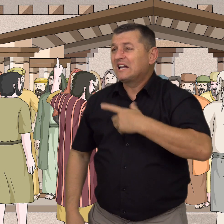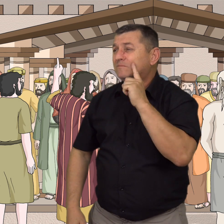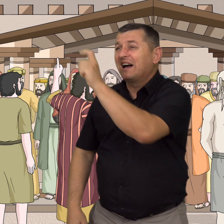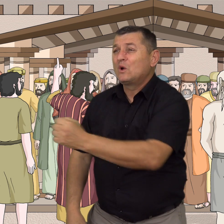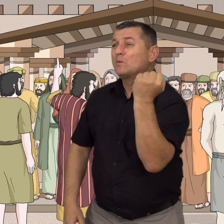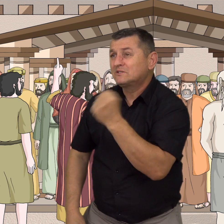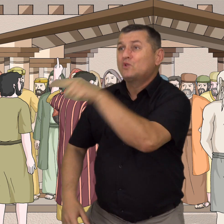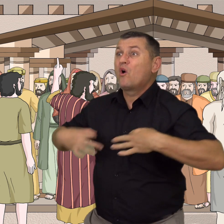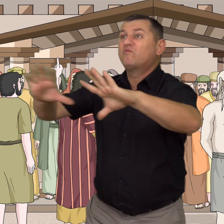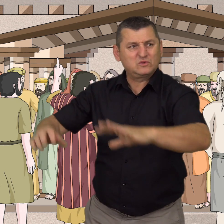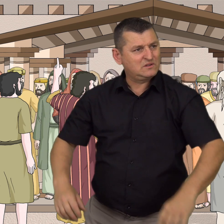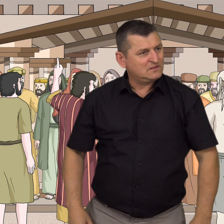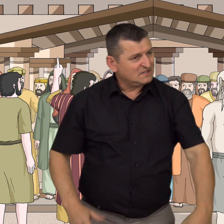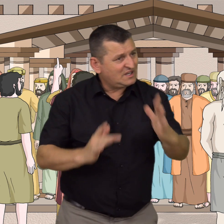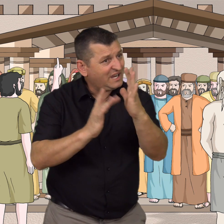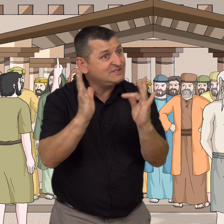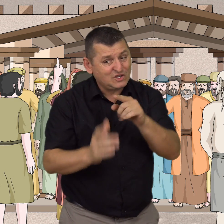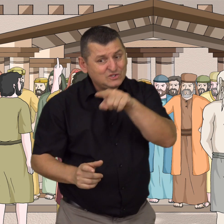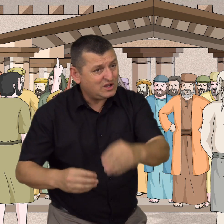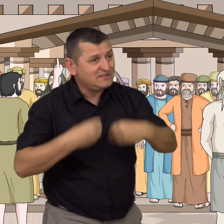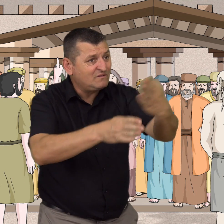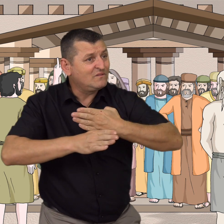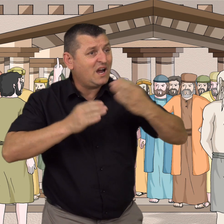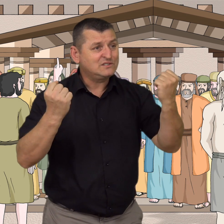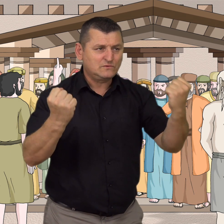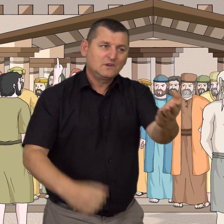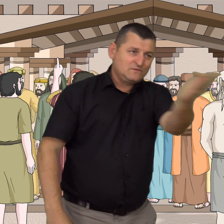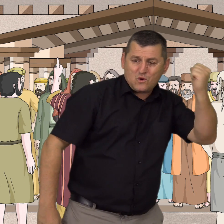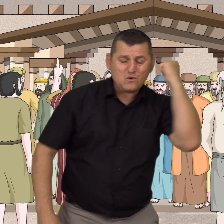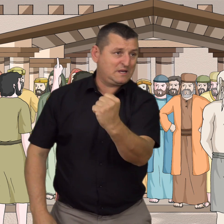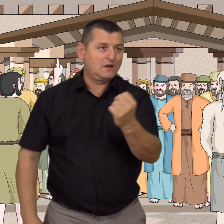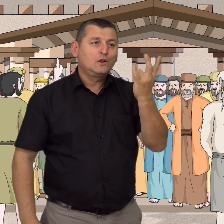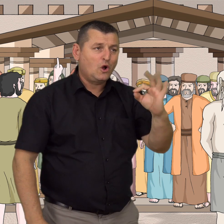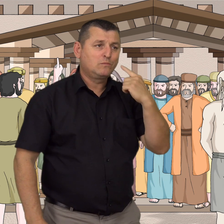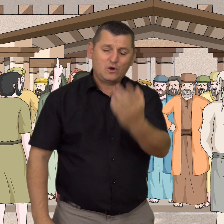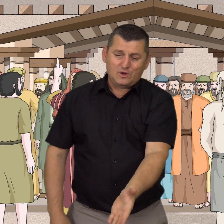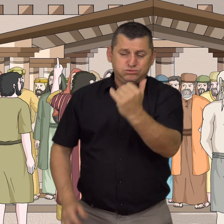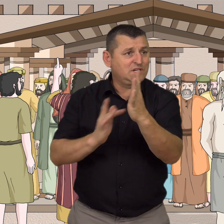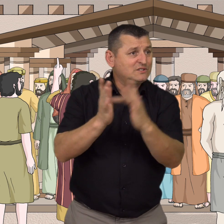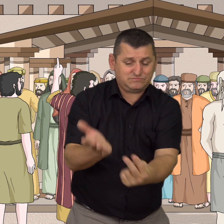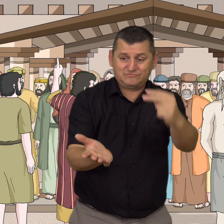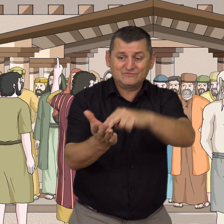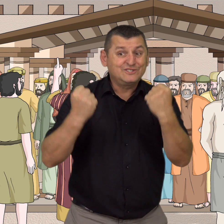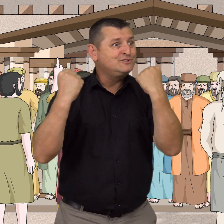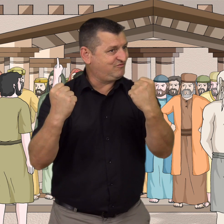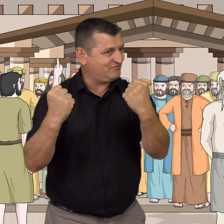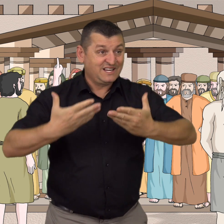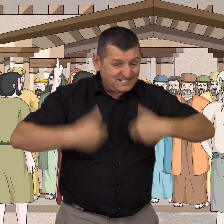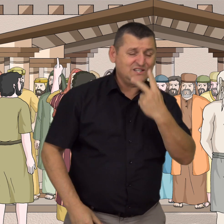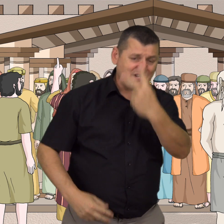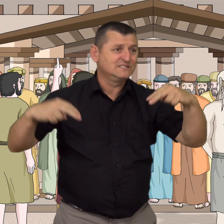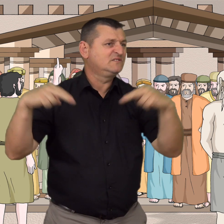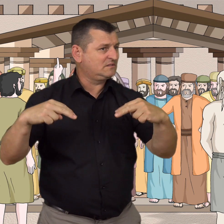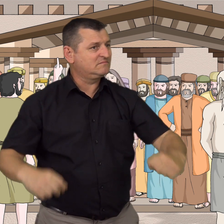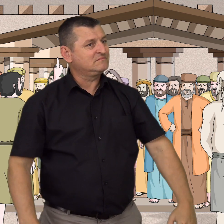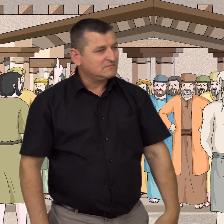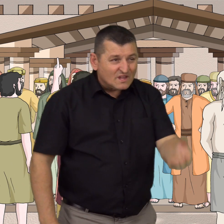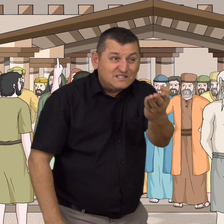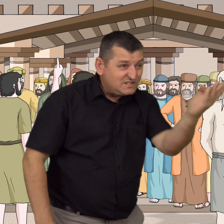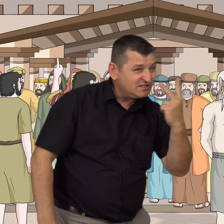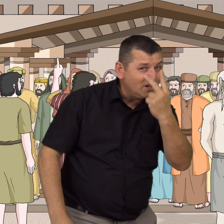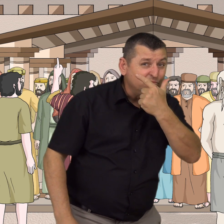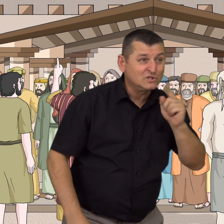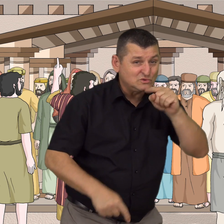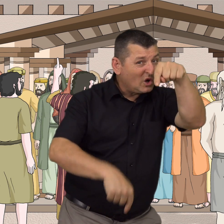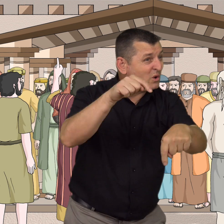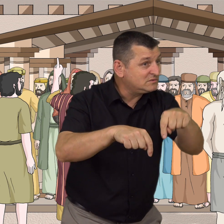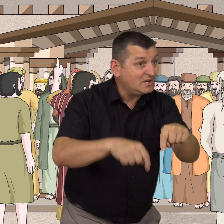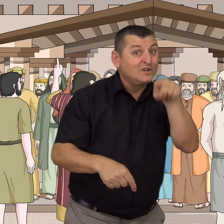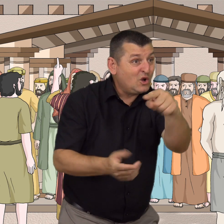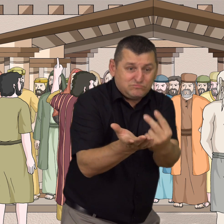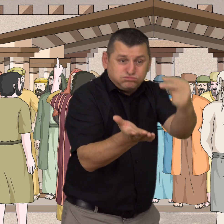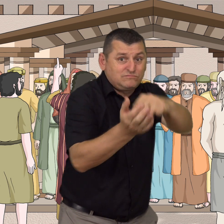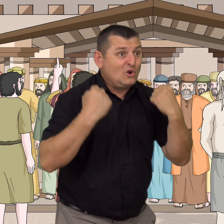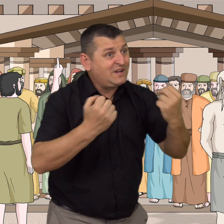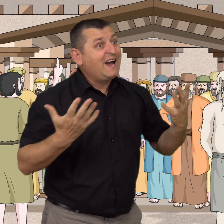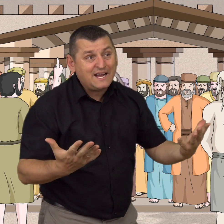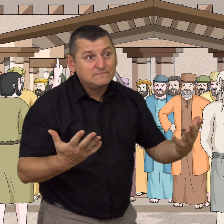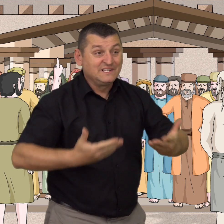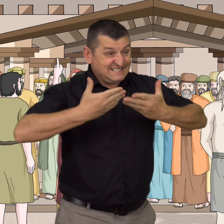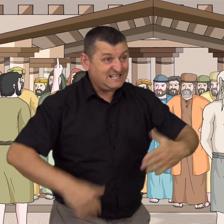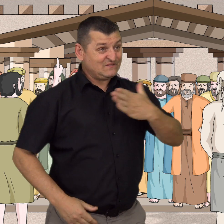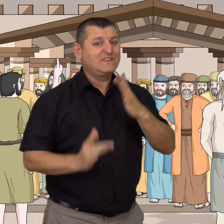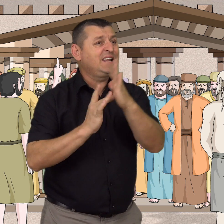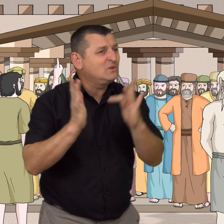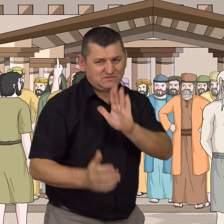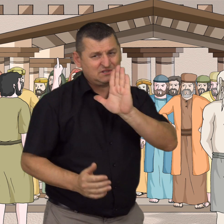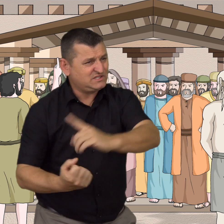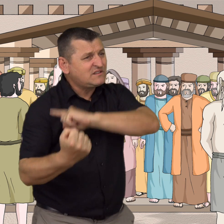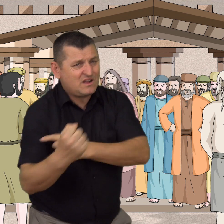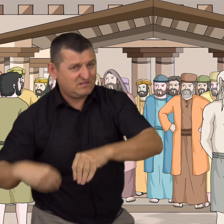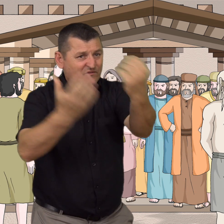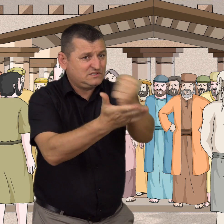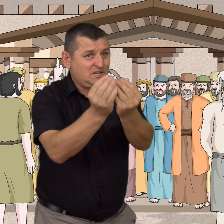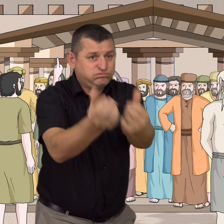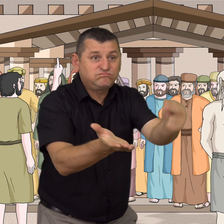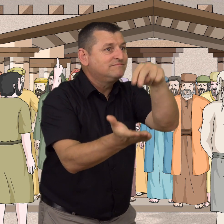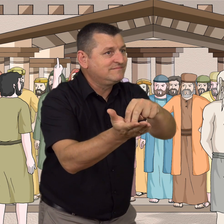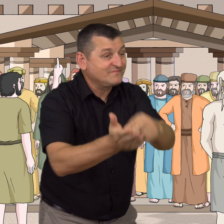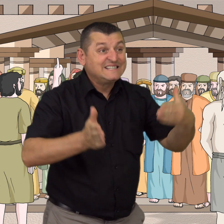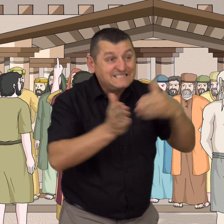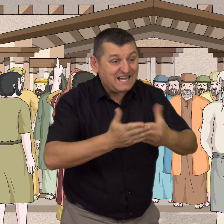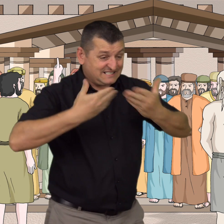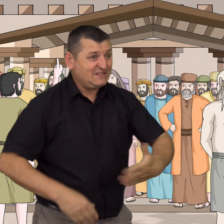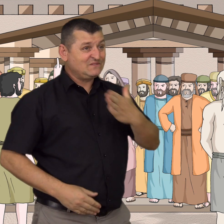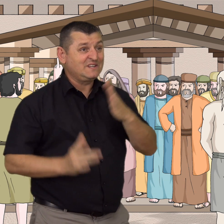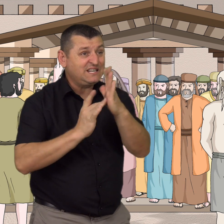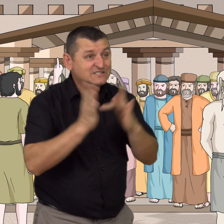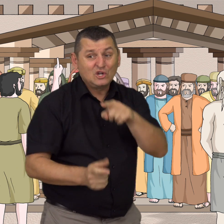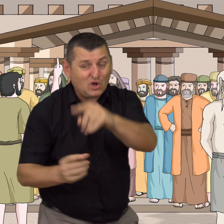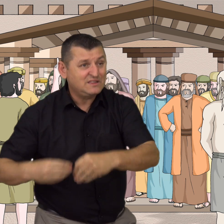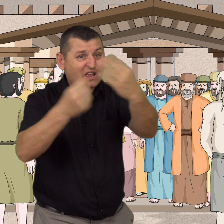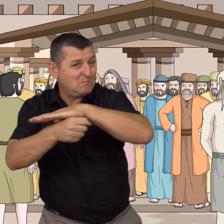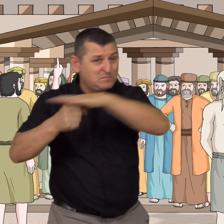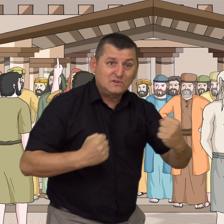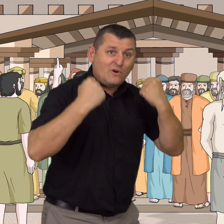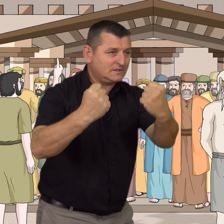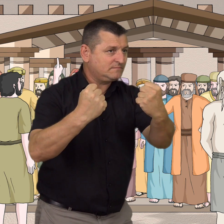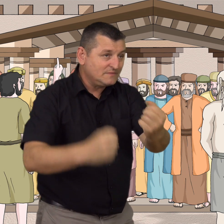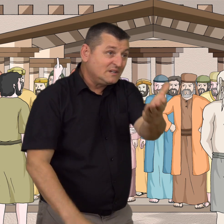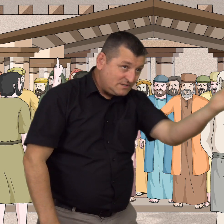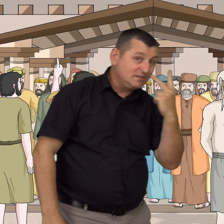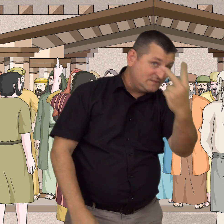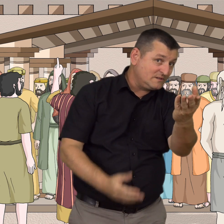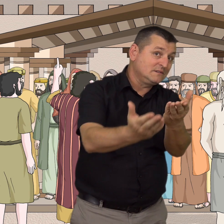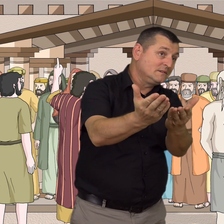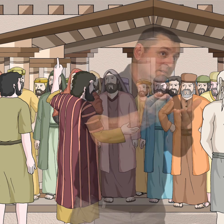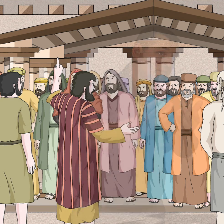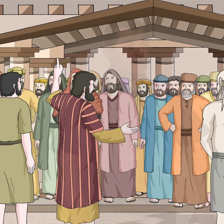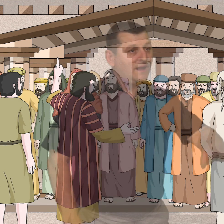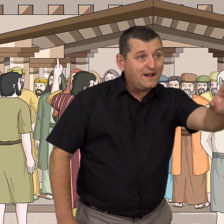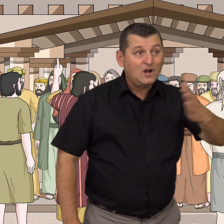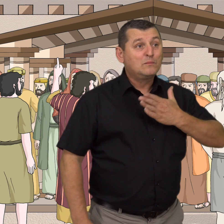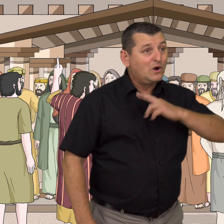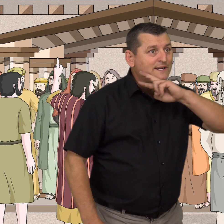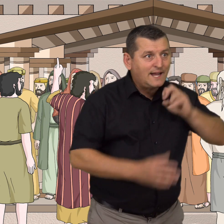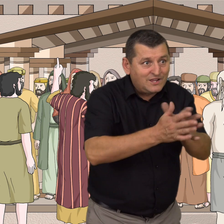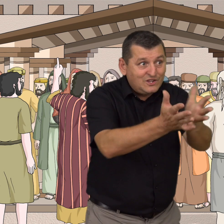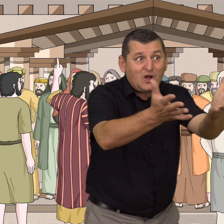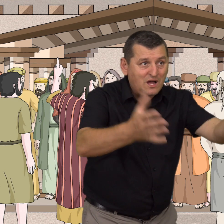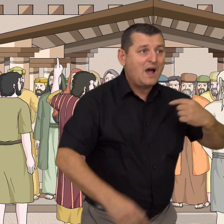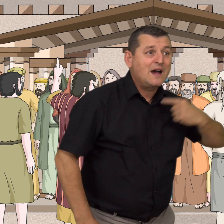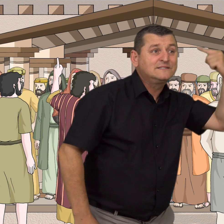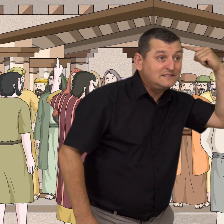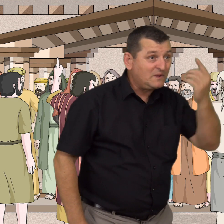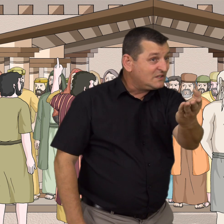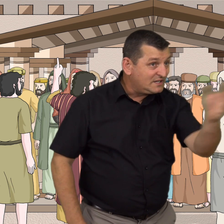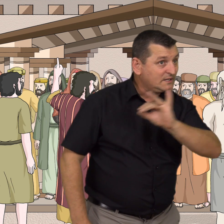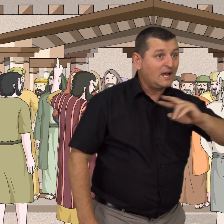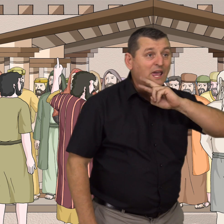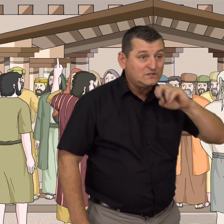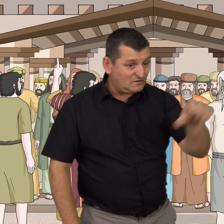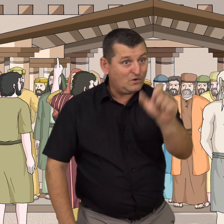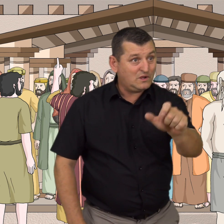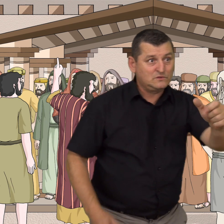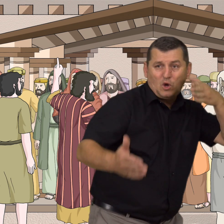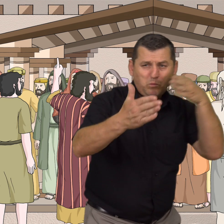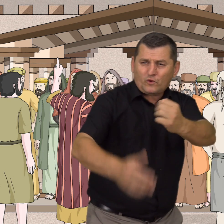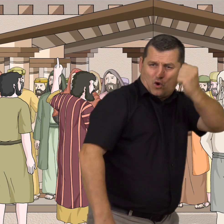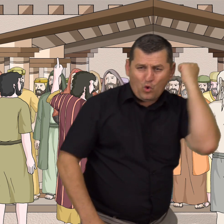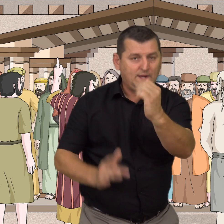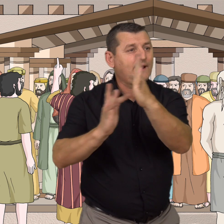You killed the Author of life, but God raised Him from the dead, and we are witnesses of the fact. By faith in the name of Jesus, this man whom you see and know has been made strong.